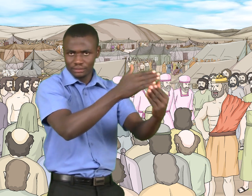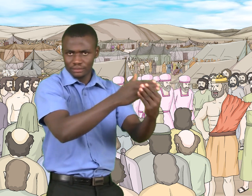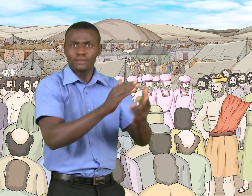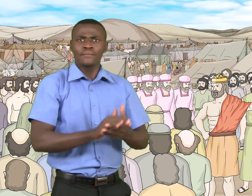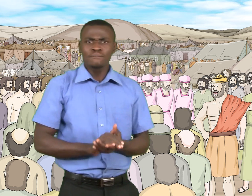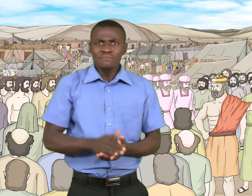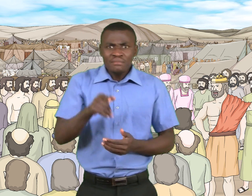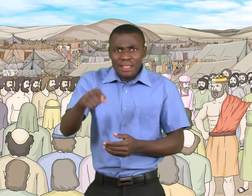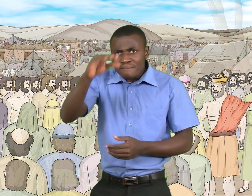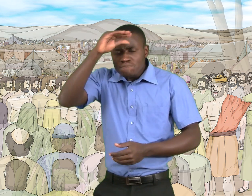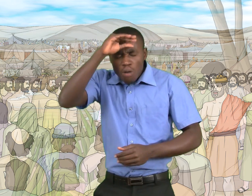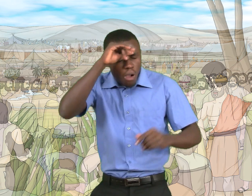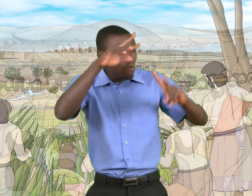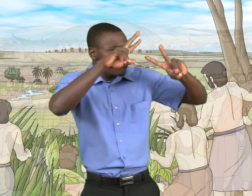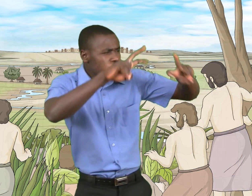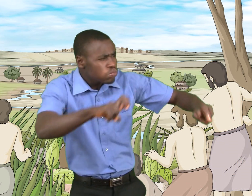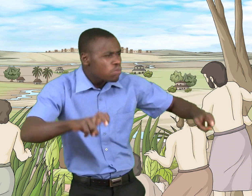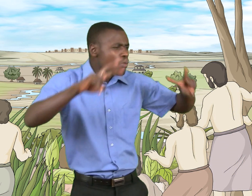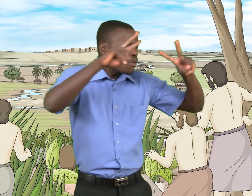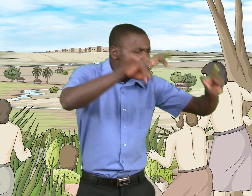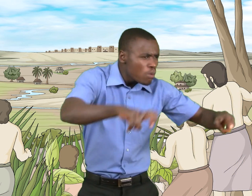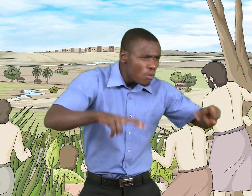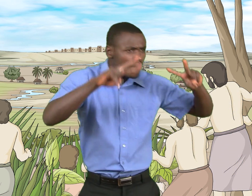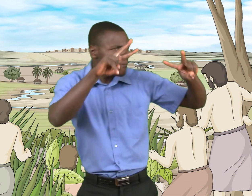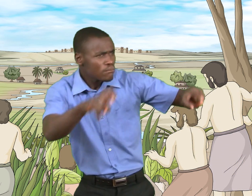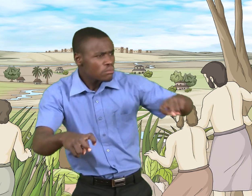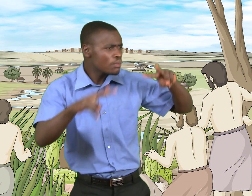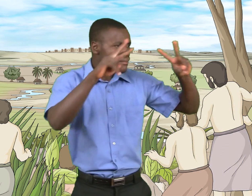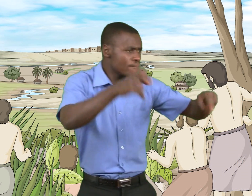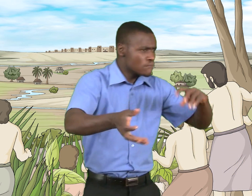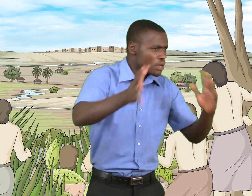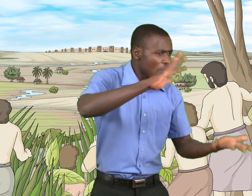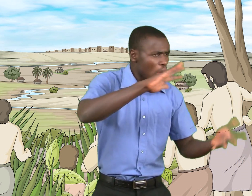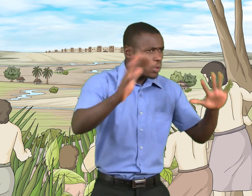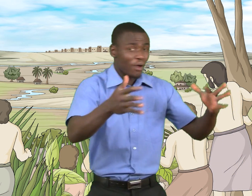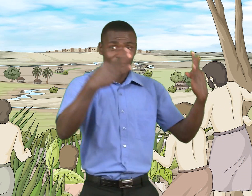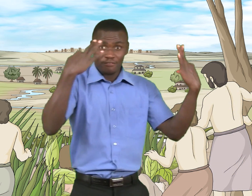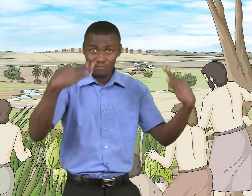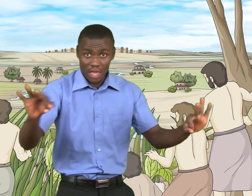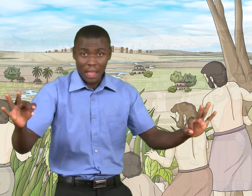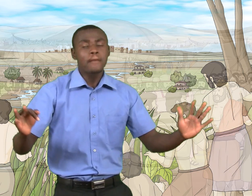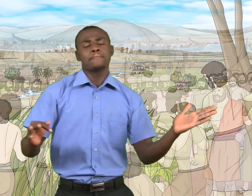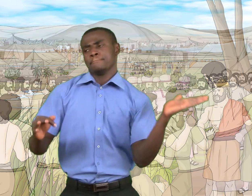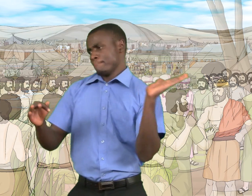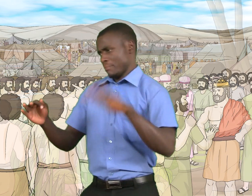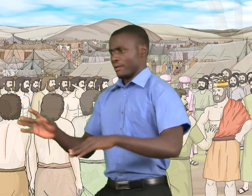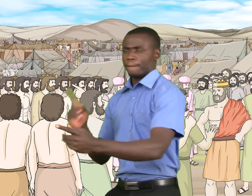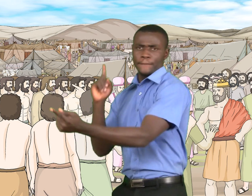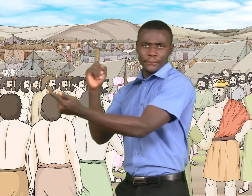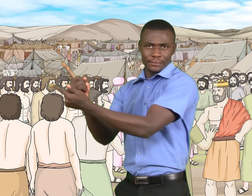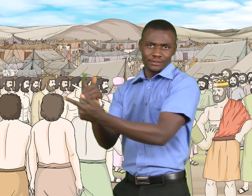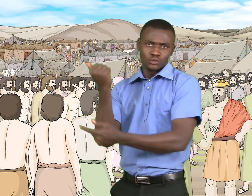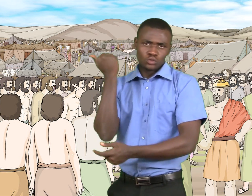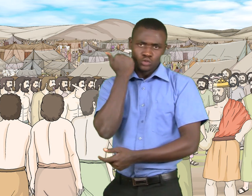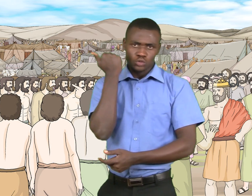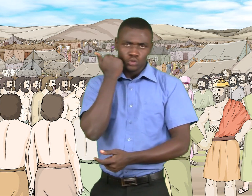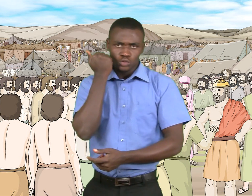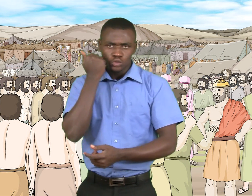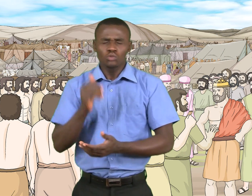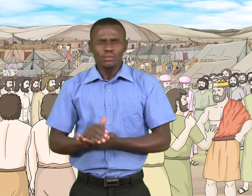So the men went up and spied out Ai.